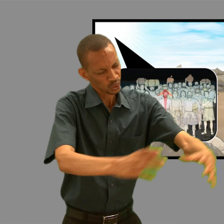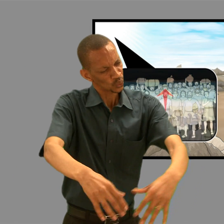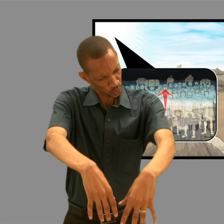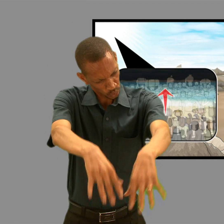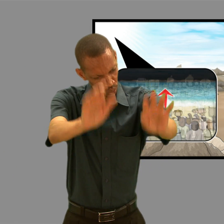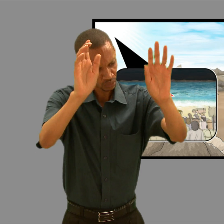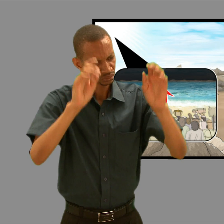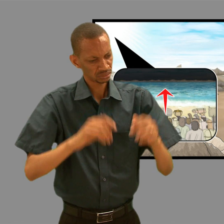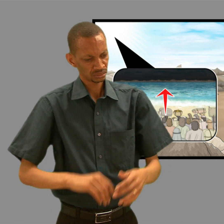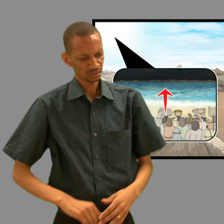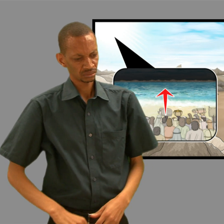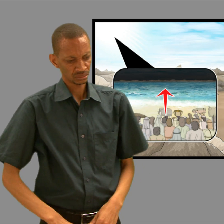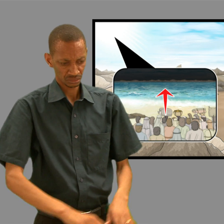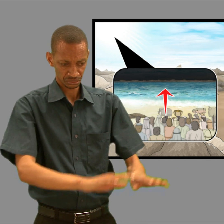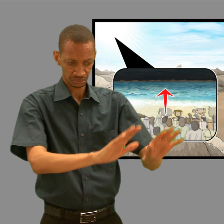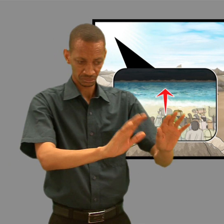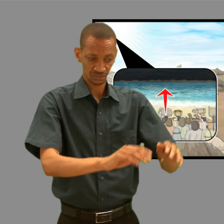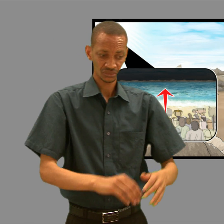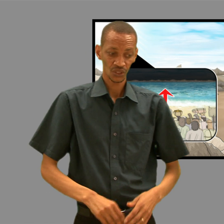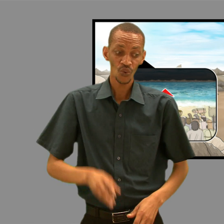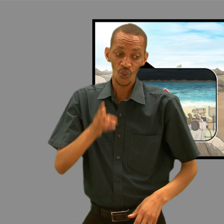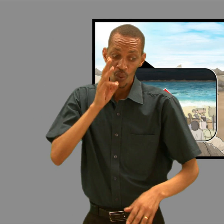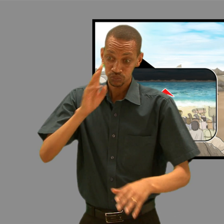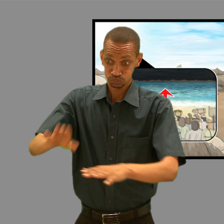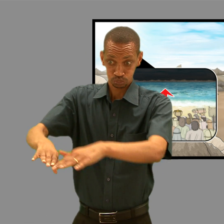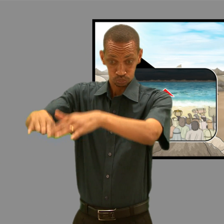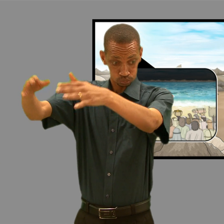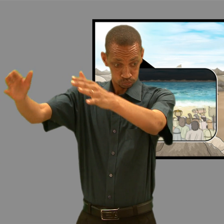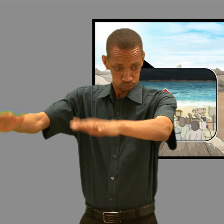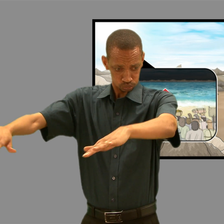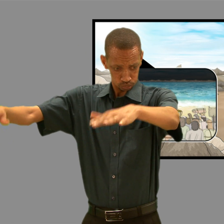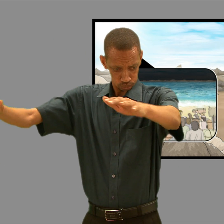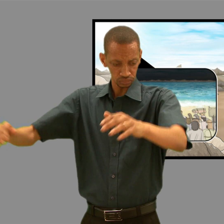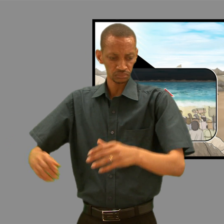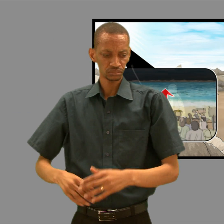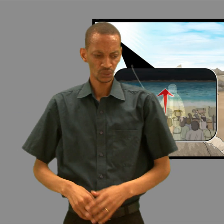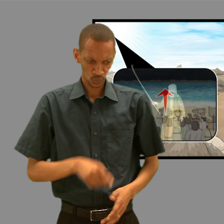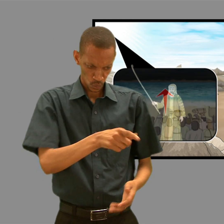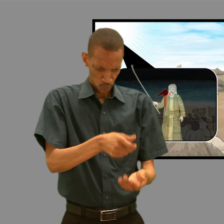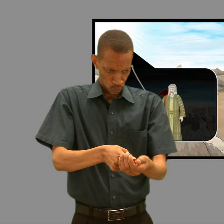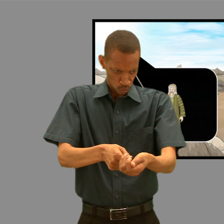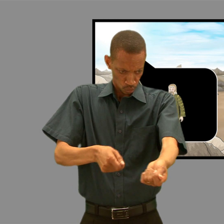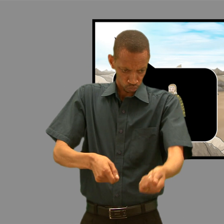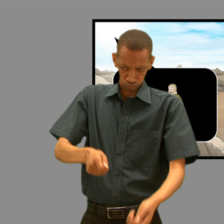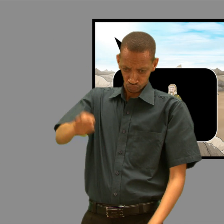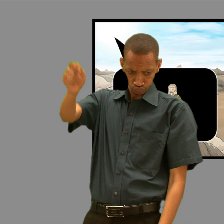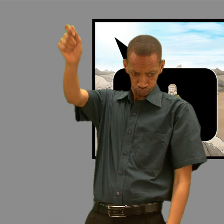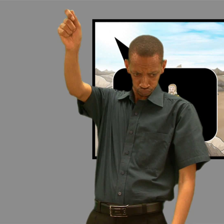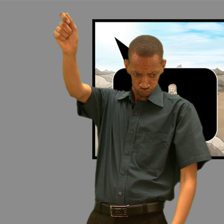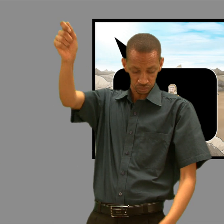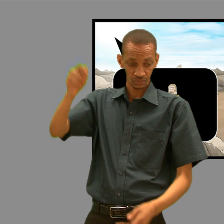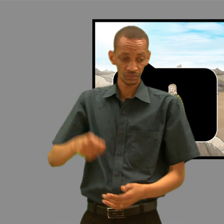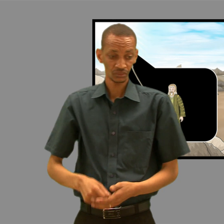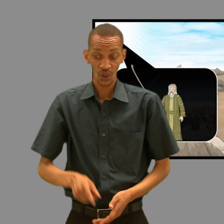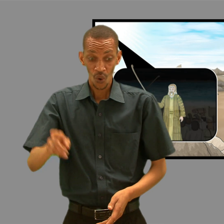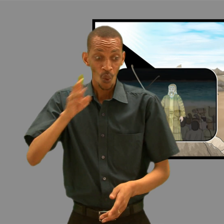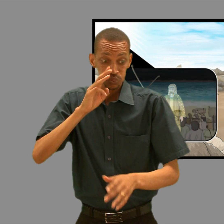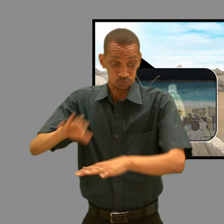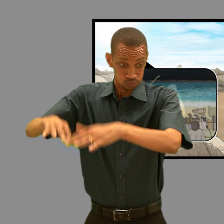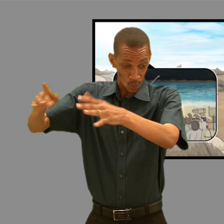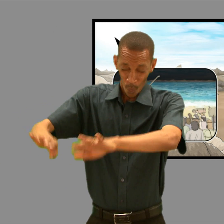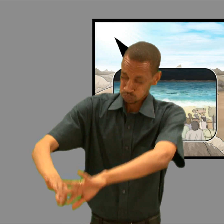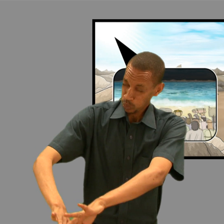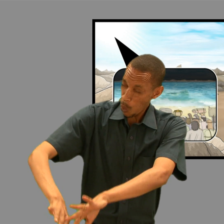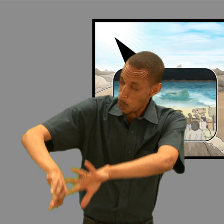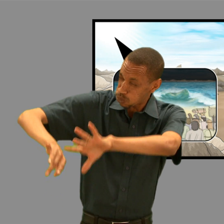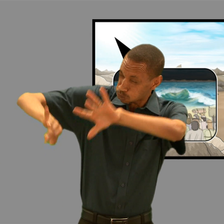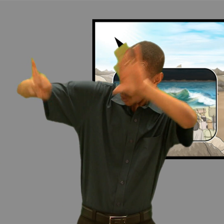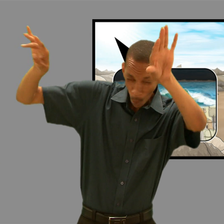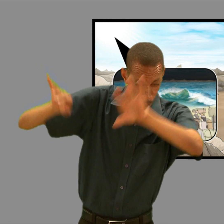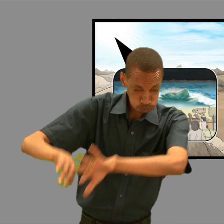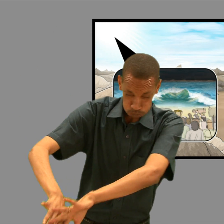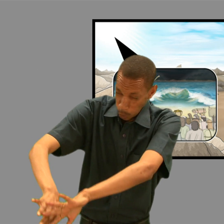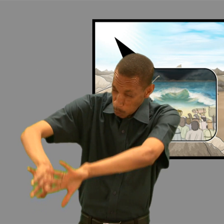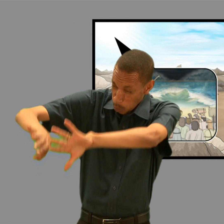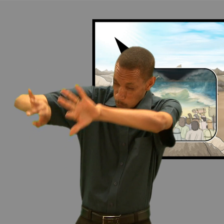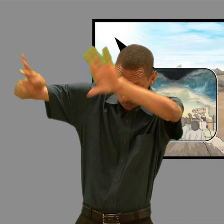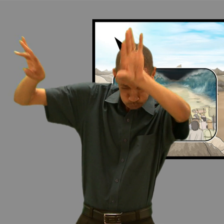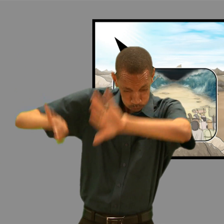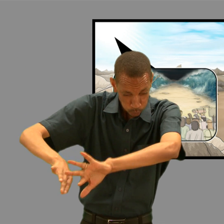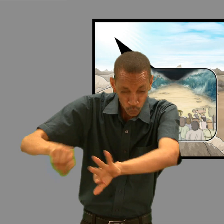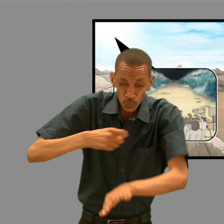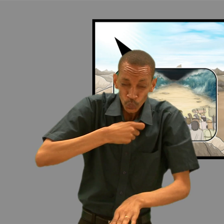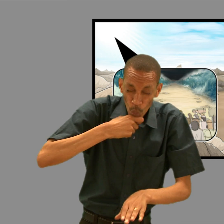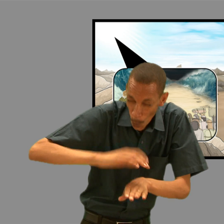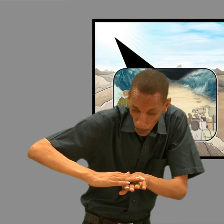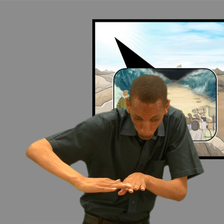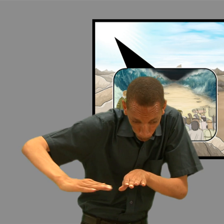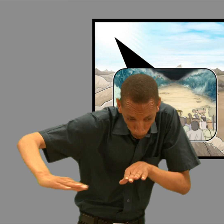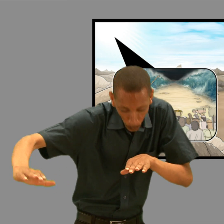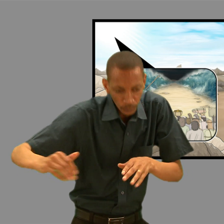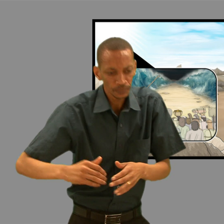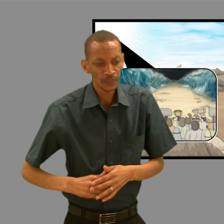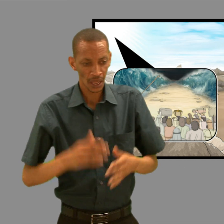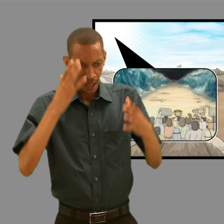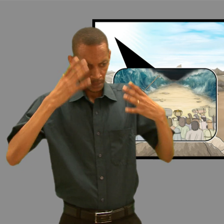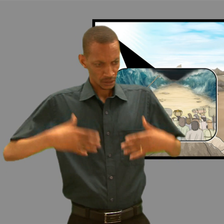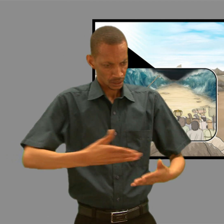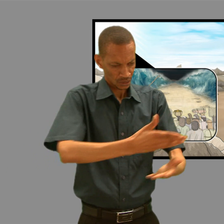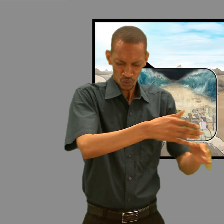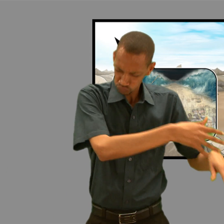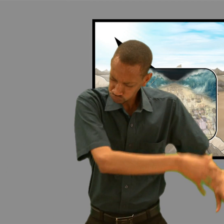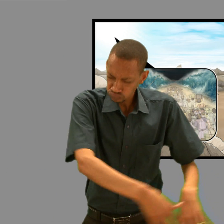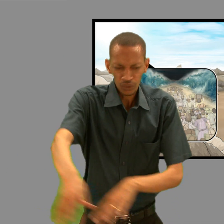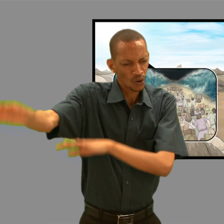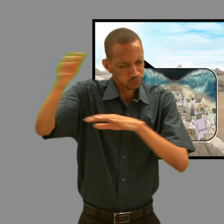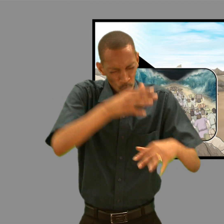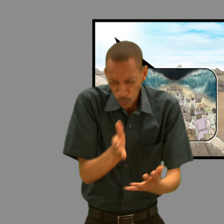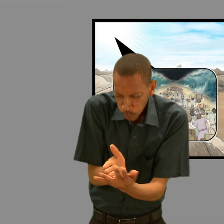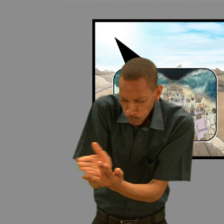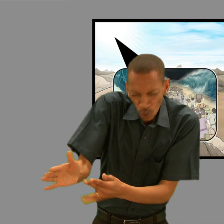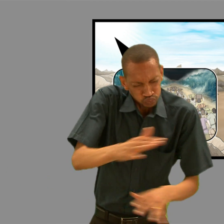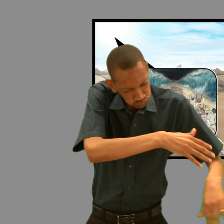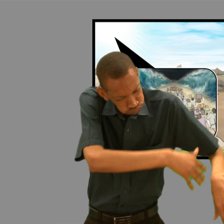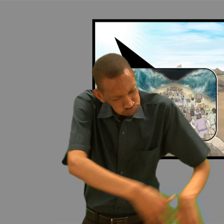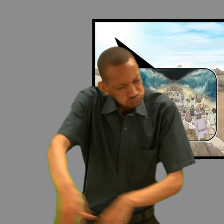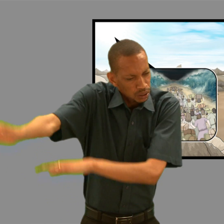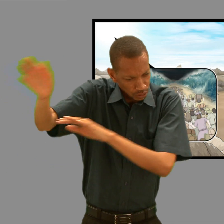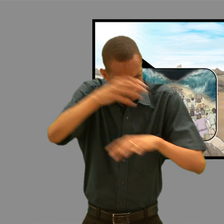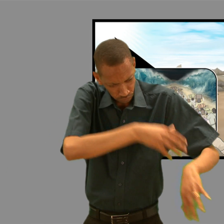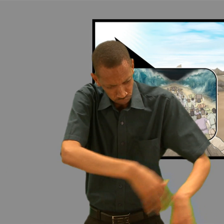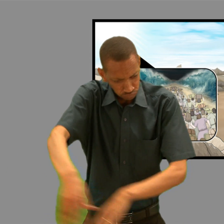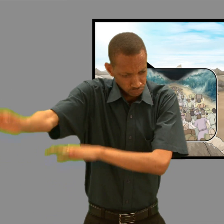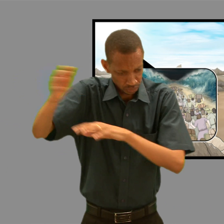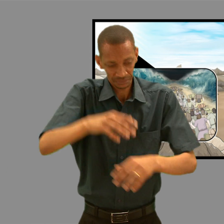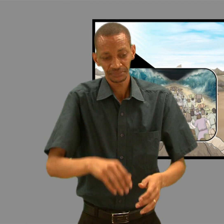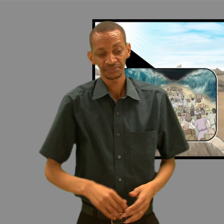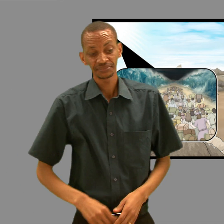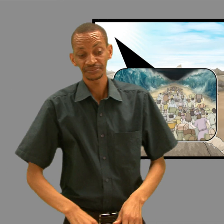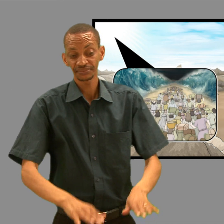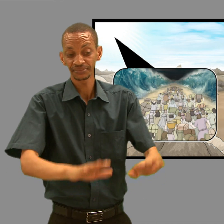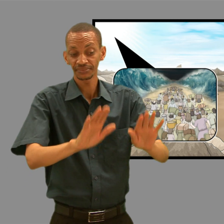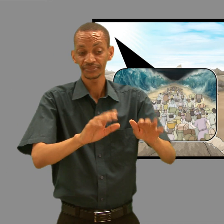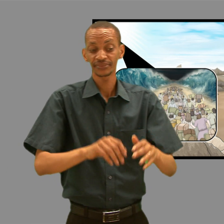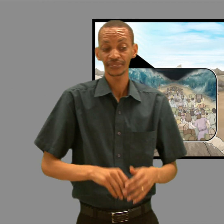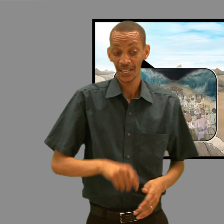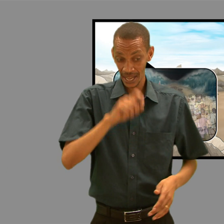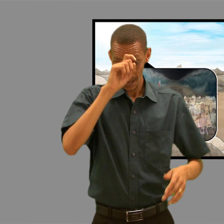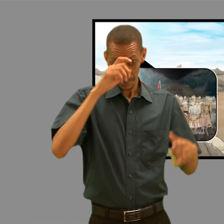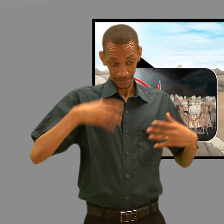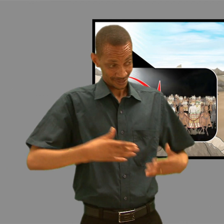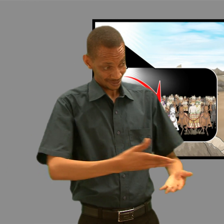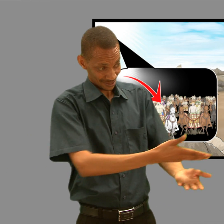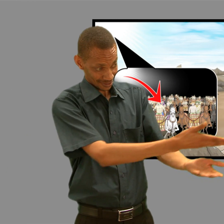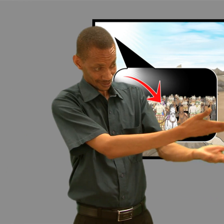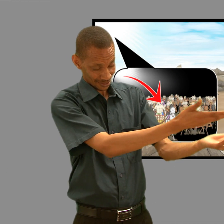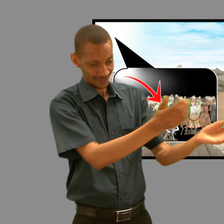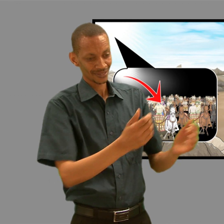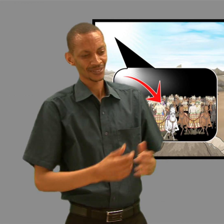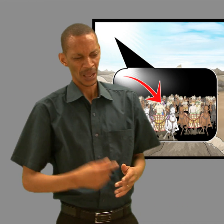And as for you, lift up your staff and stretch out your hand over the sea and divide it, so that the Israelites can go through the sea on dry ground.